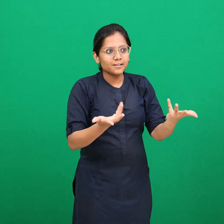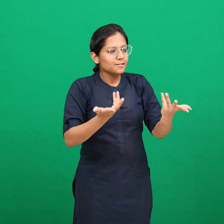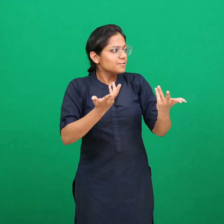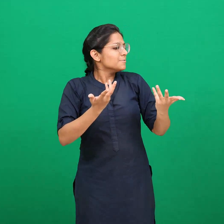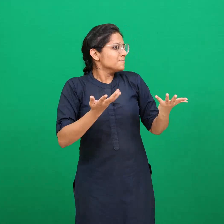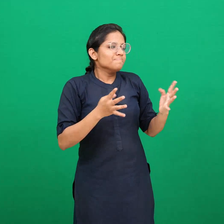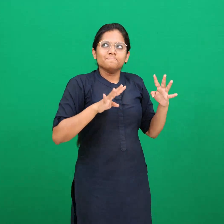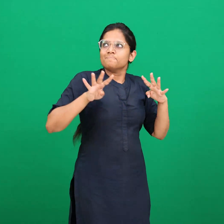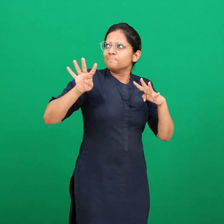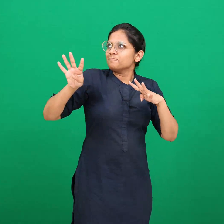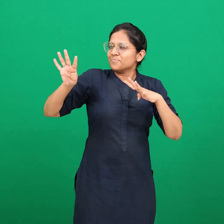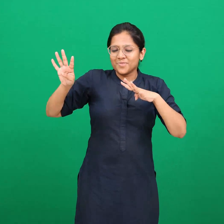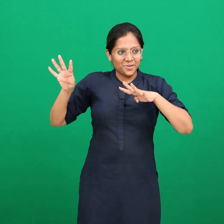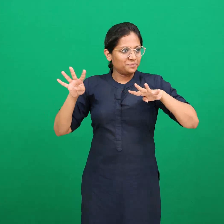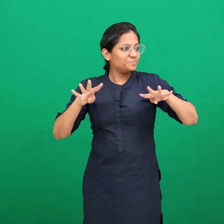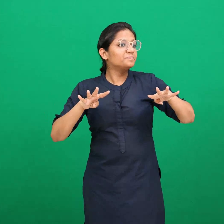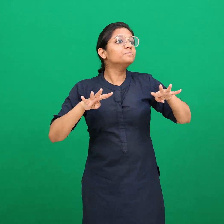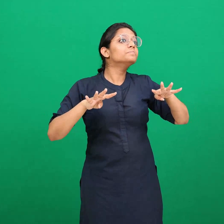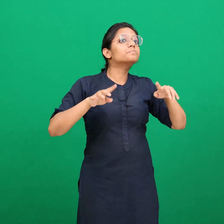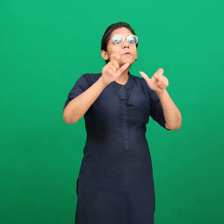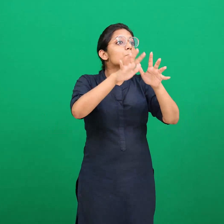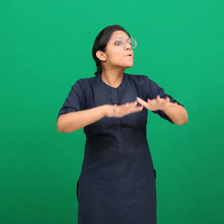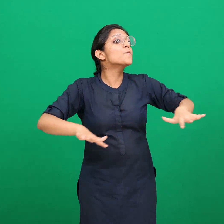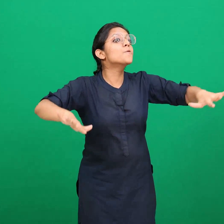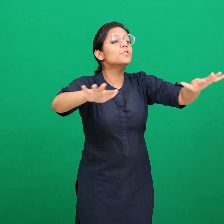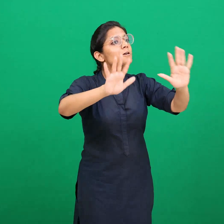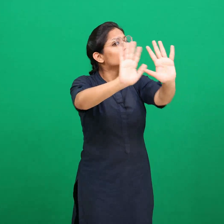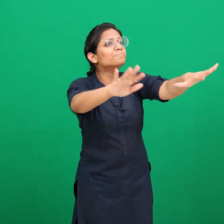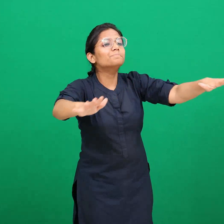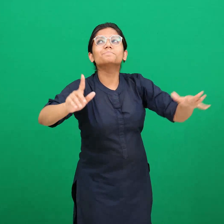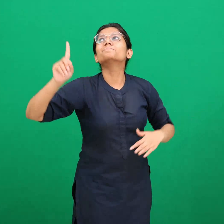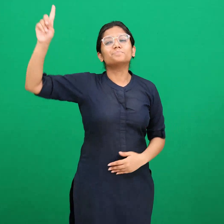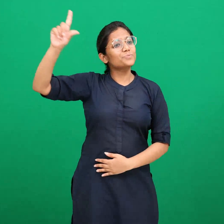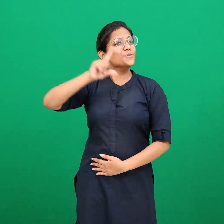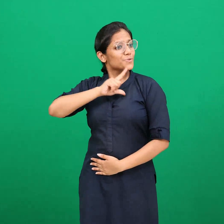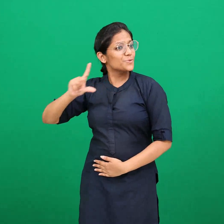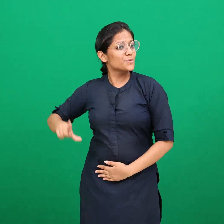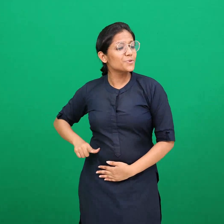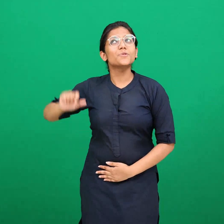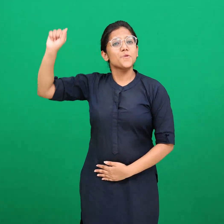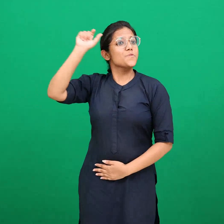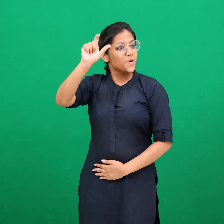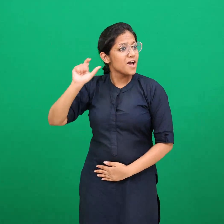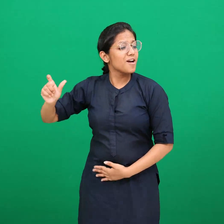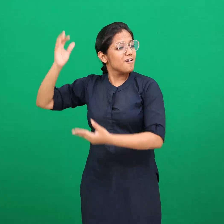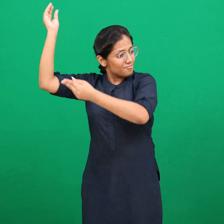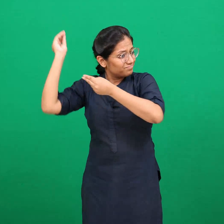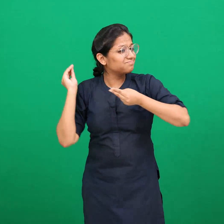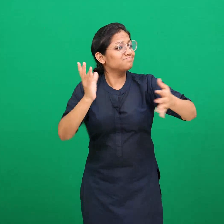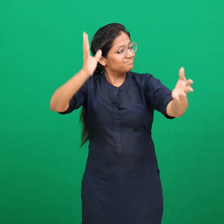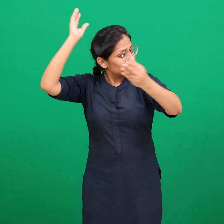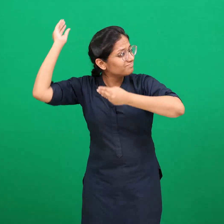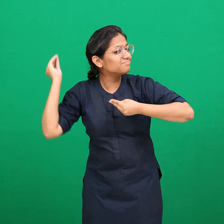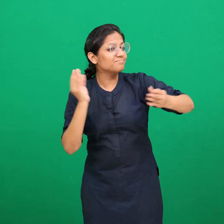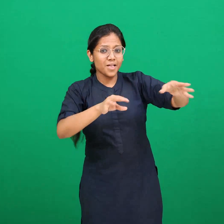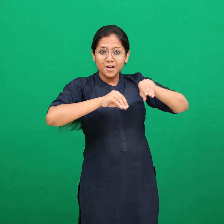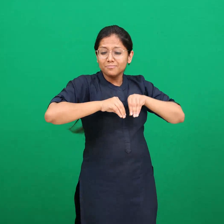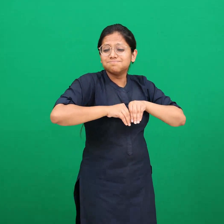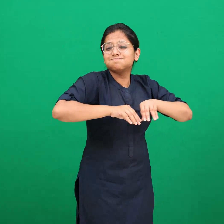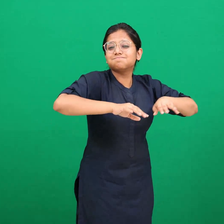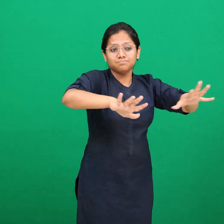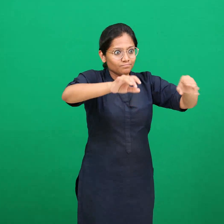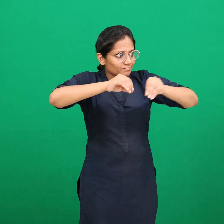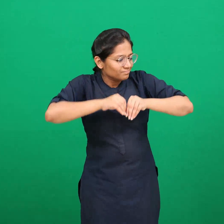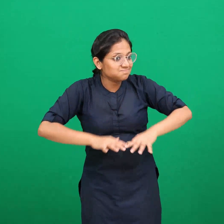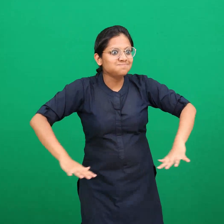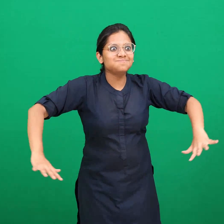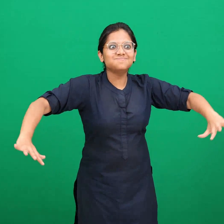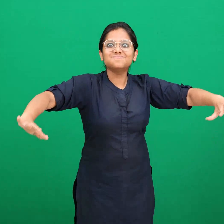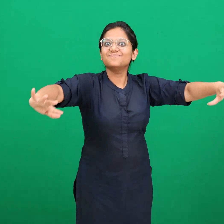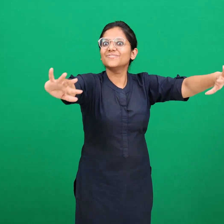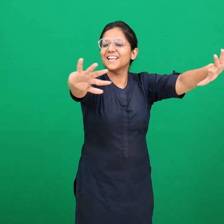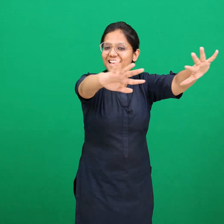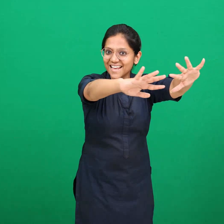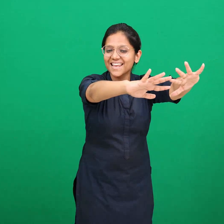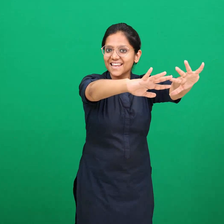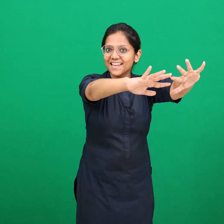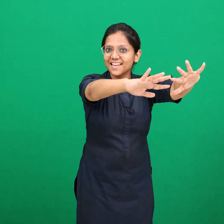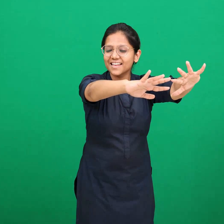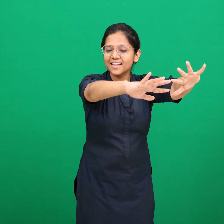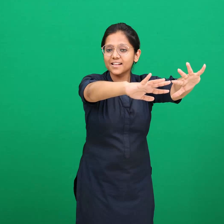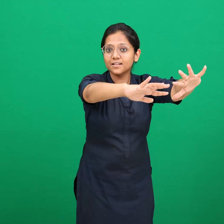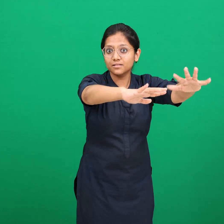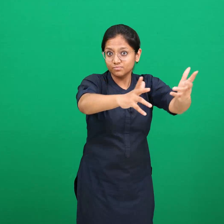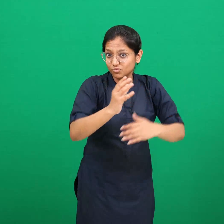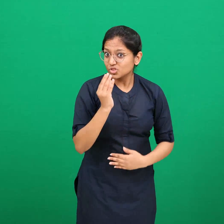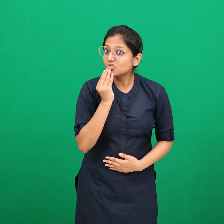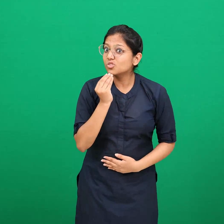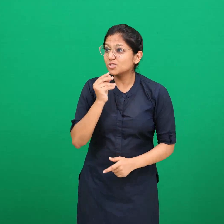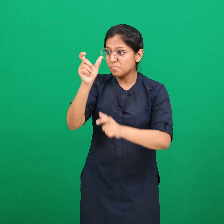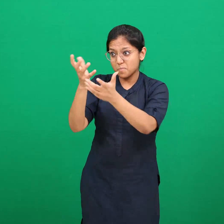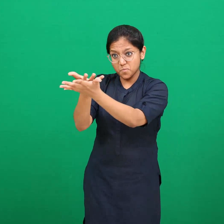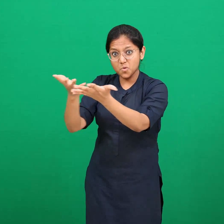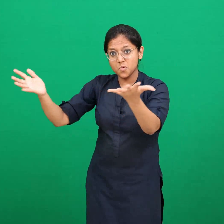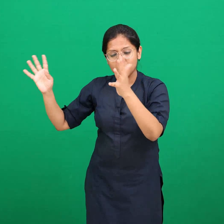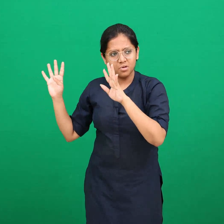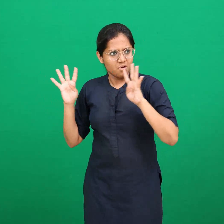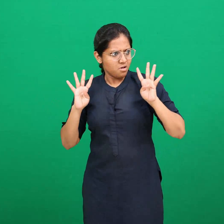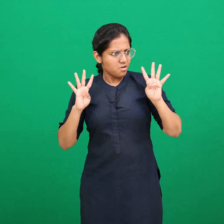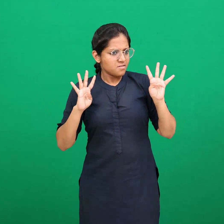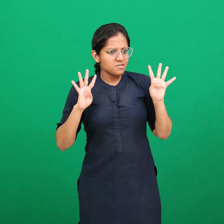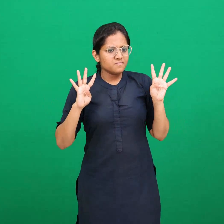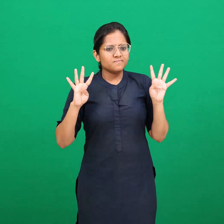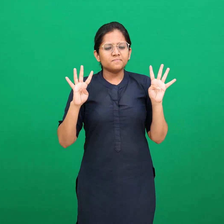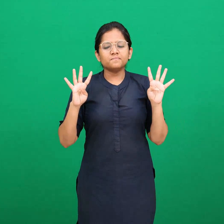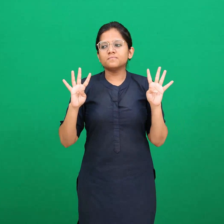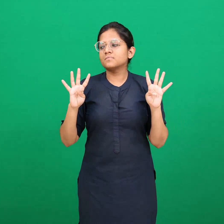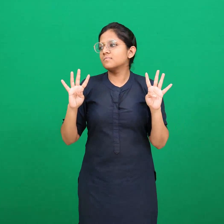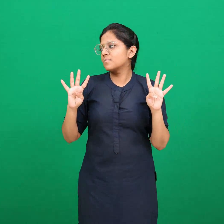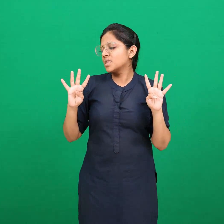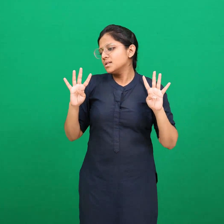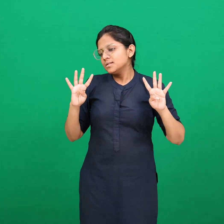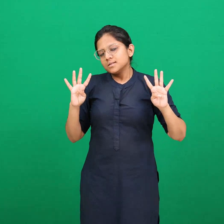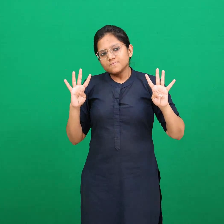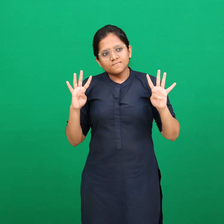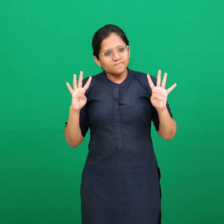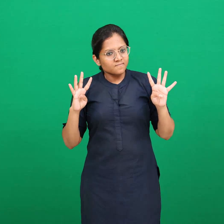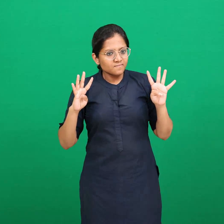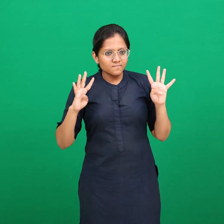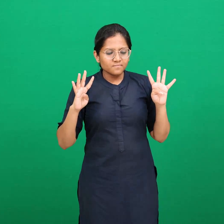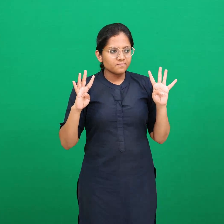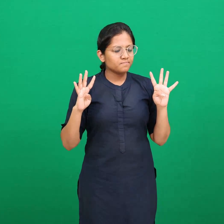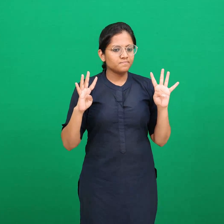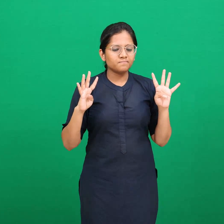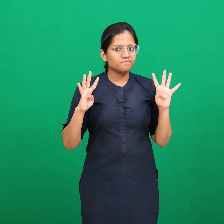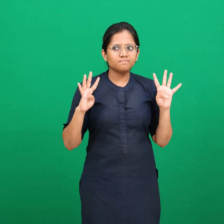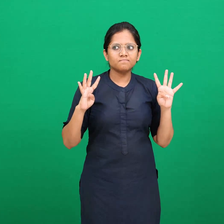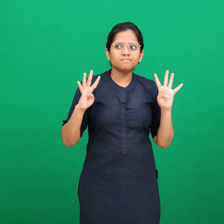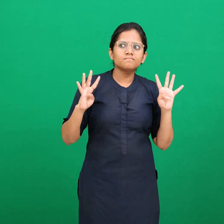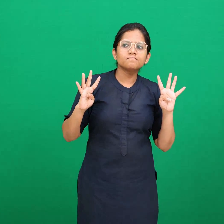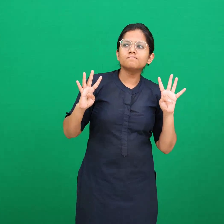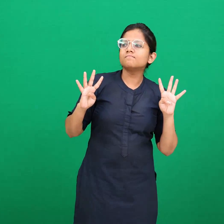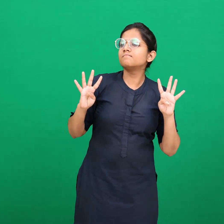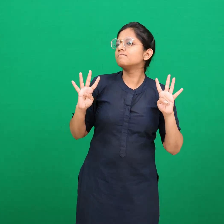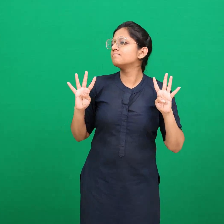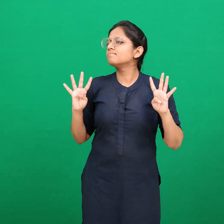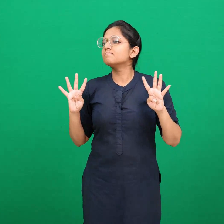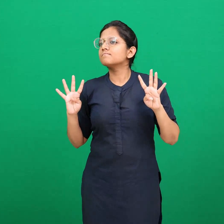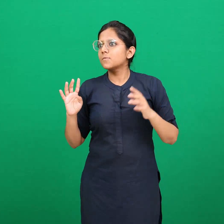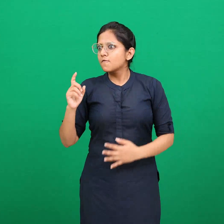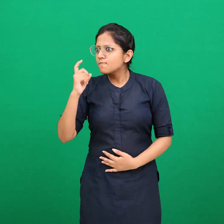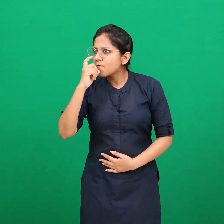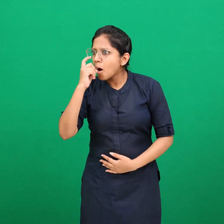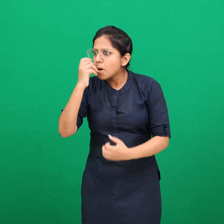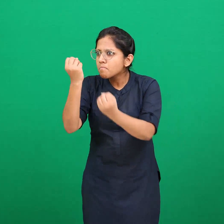They stirred up persecution against Paul and Barnabas and drove them out of their district.